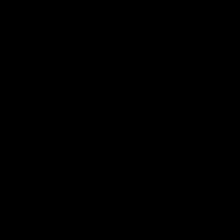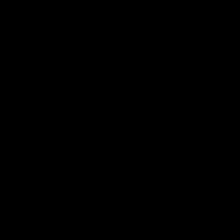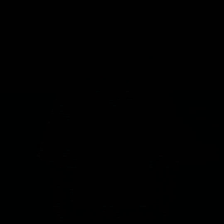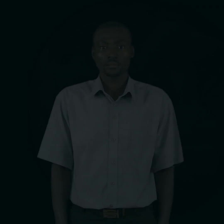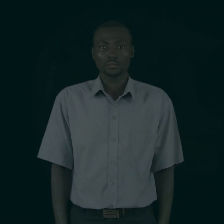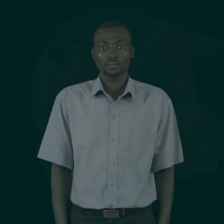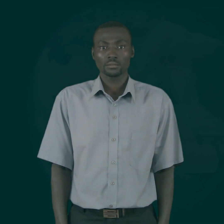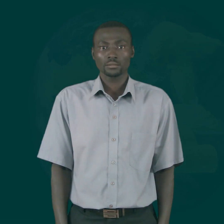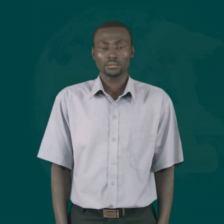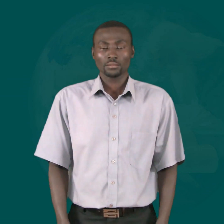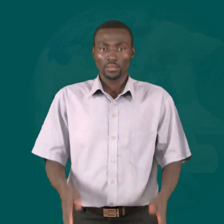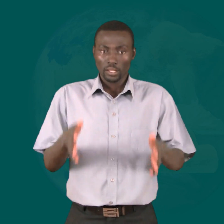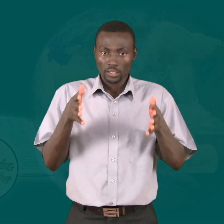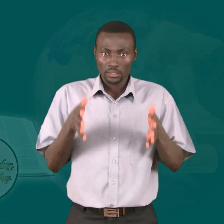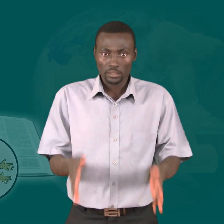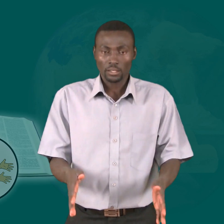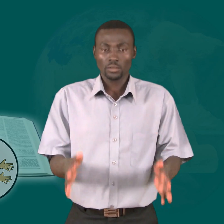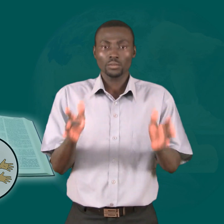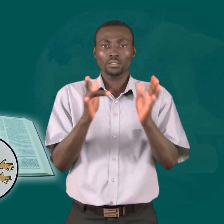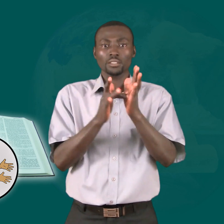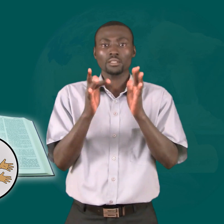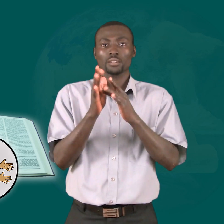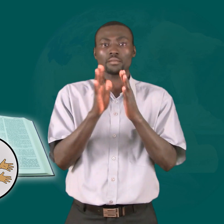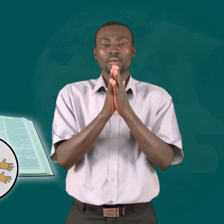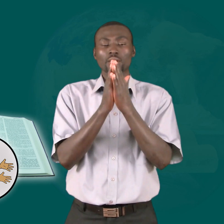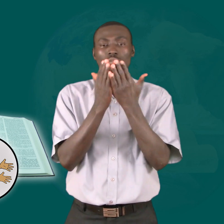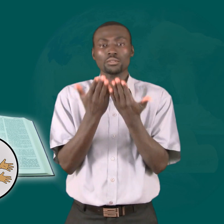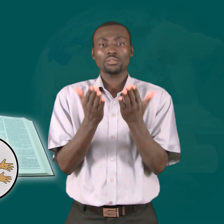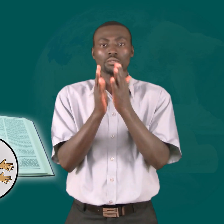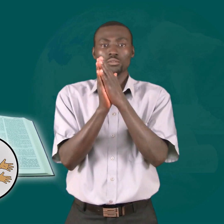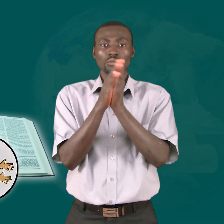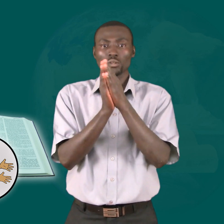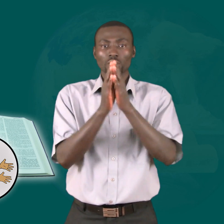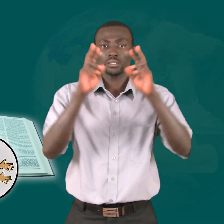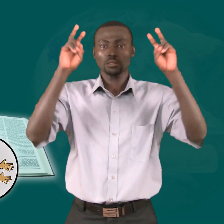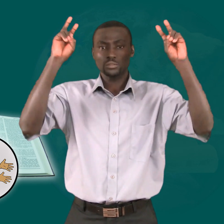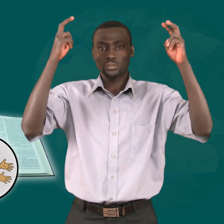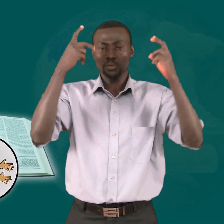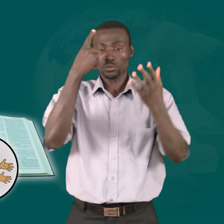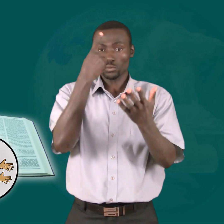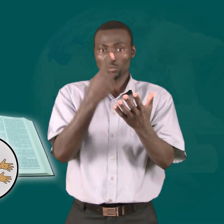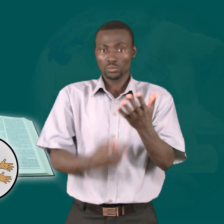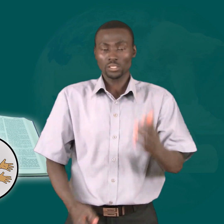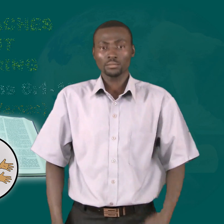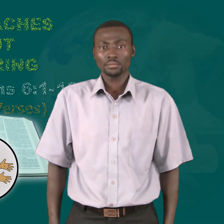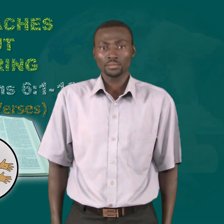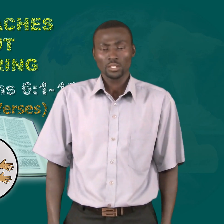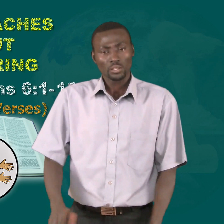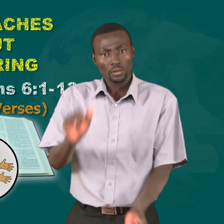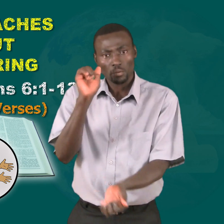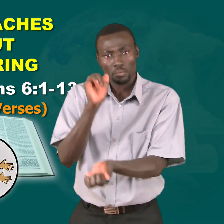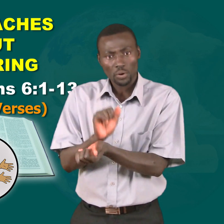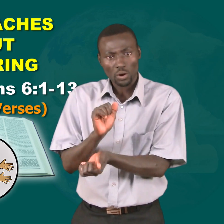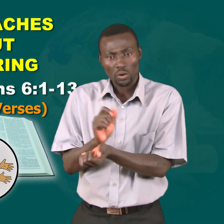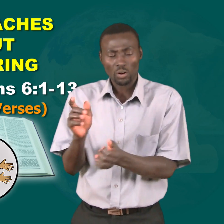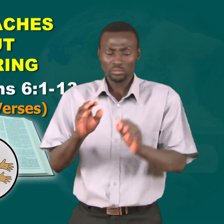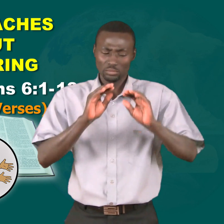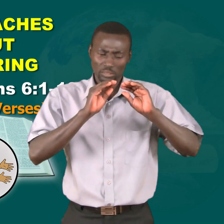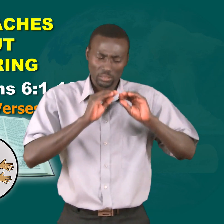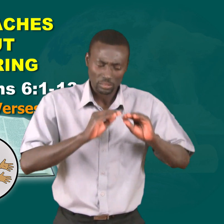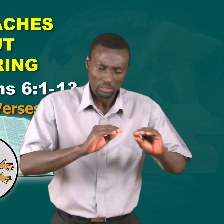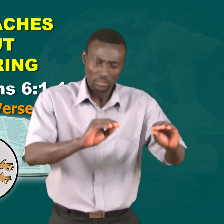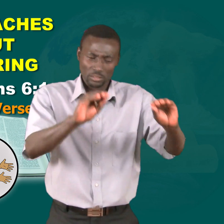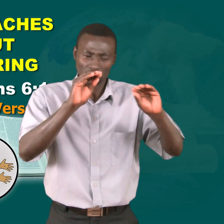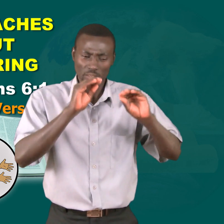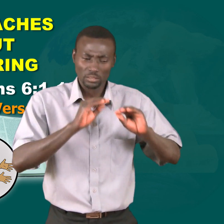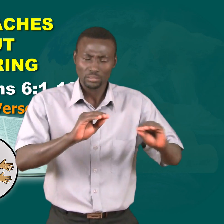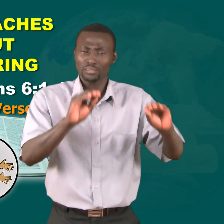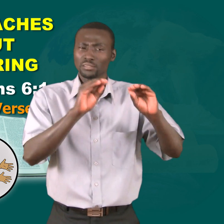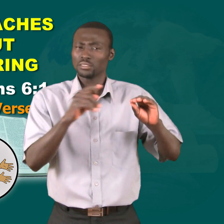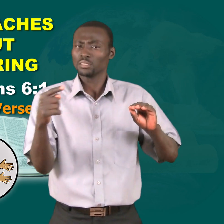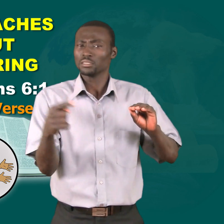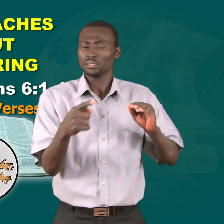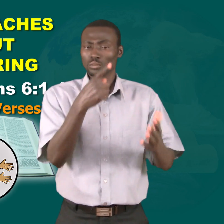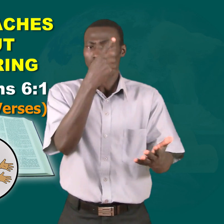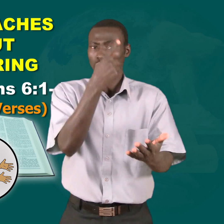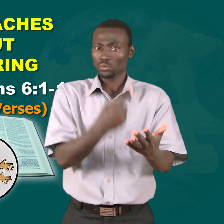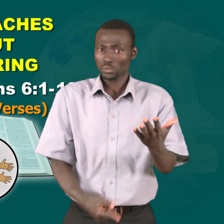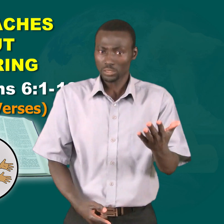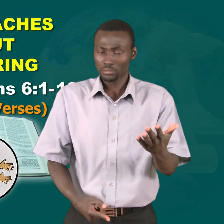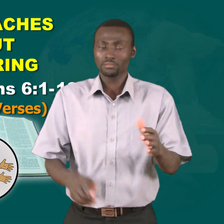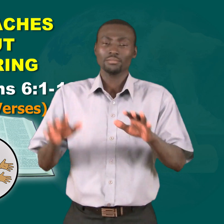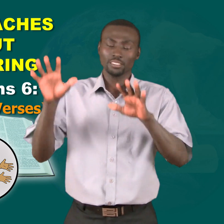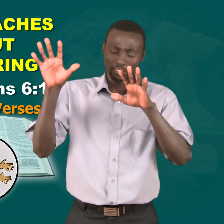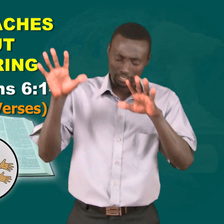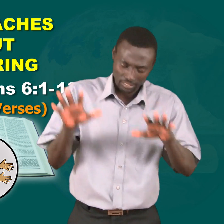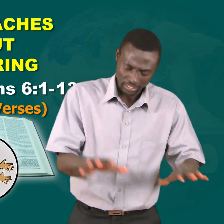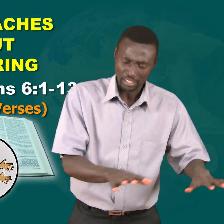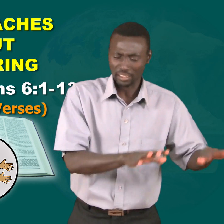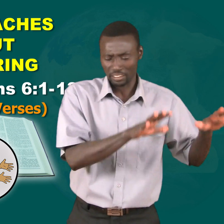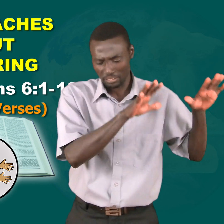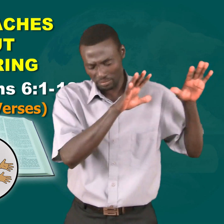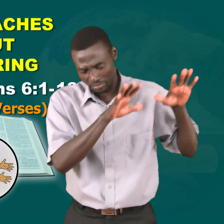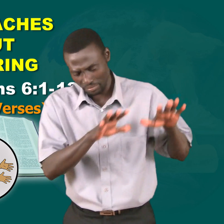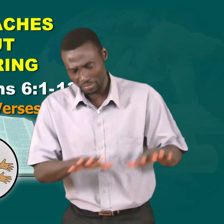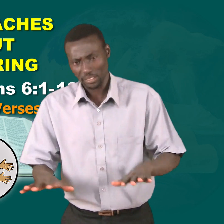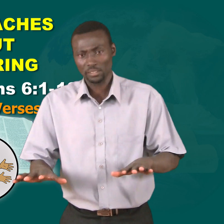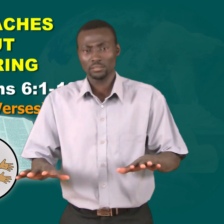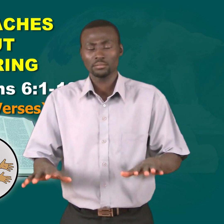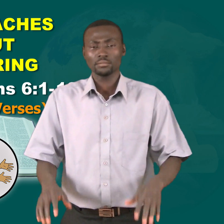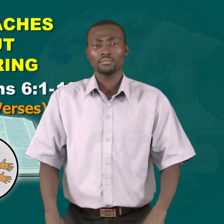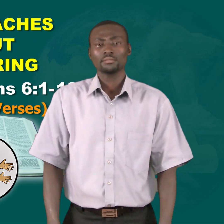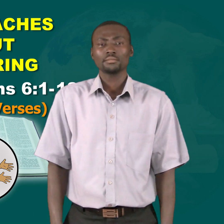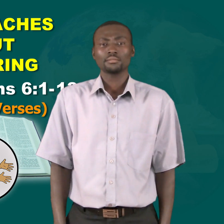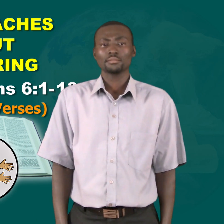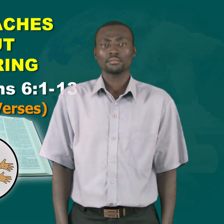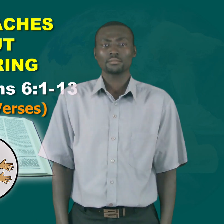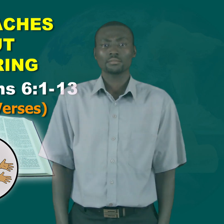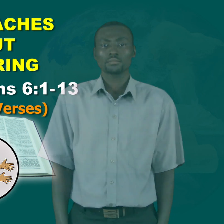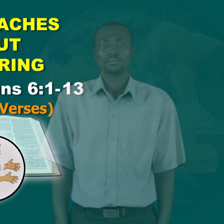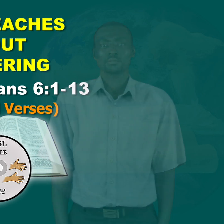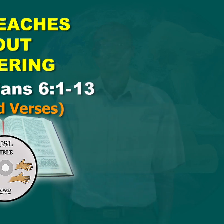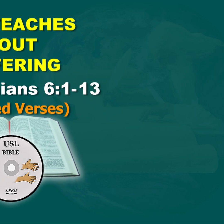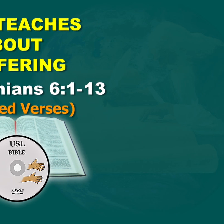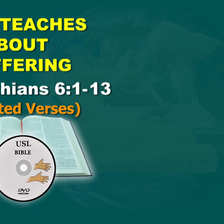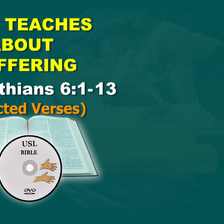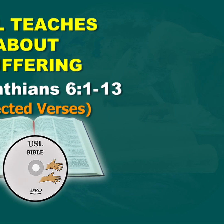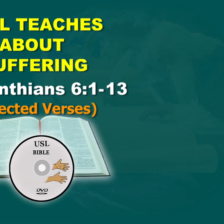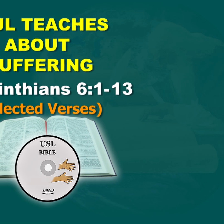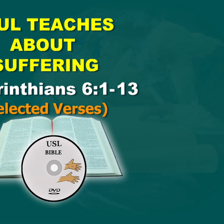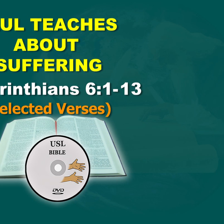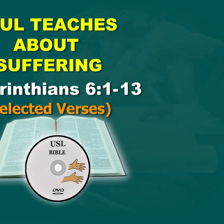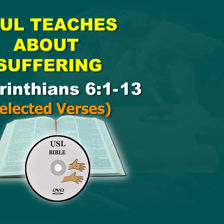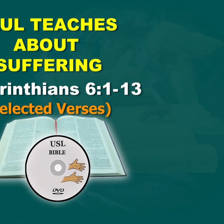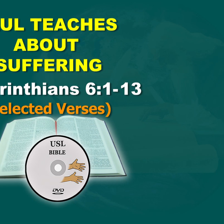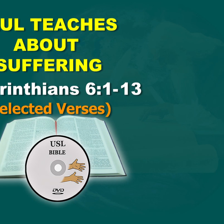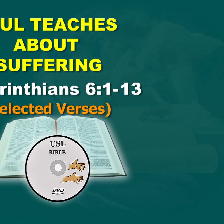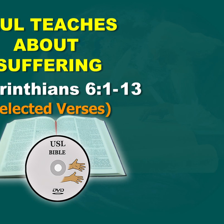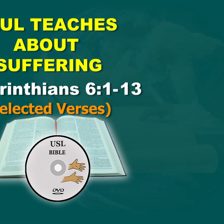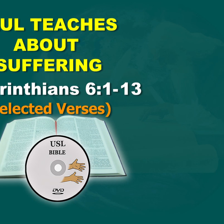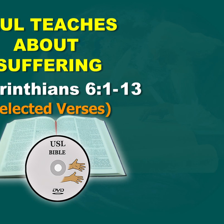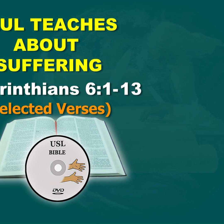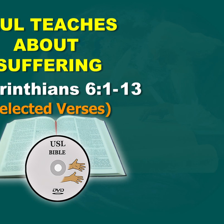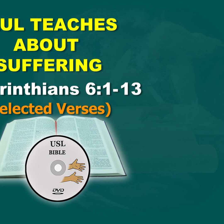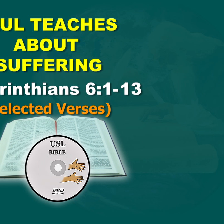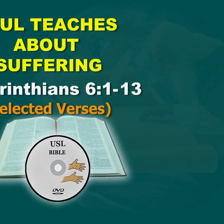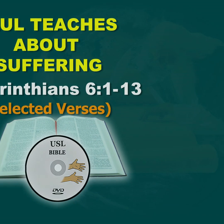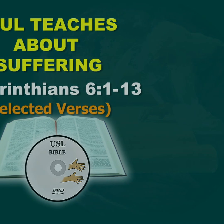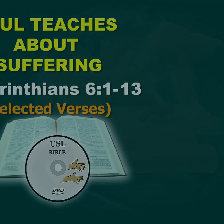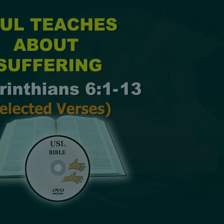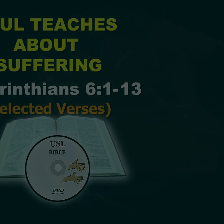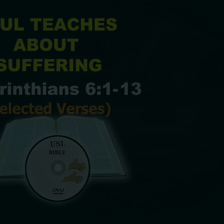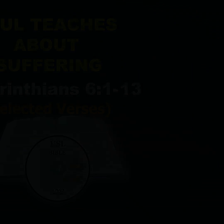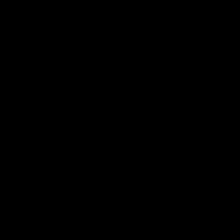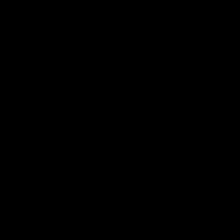Paul teaches about suffering